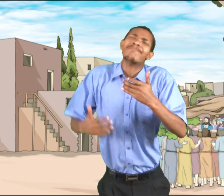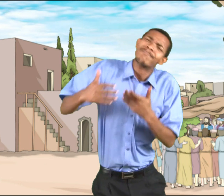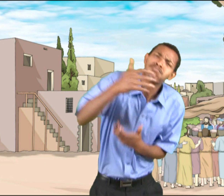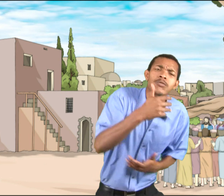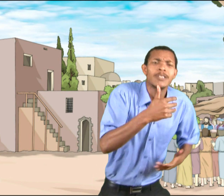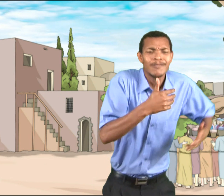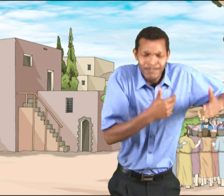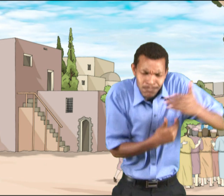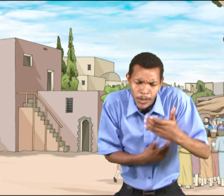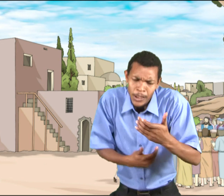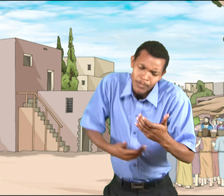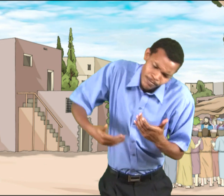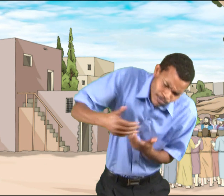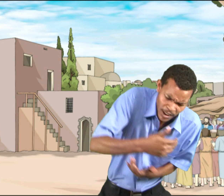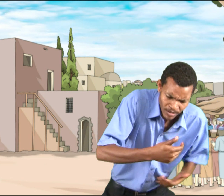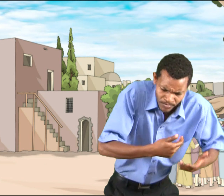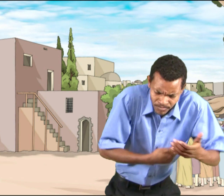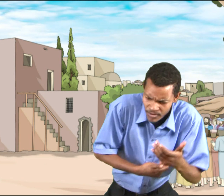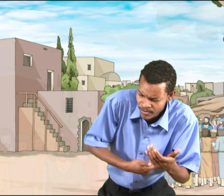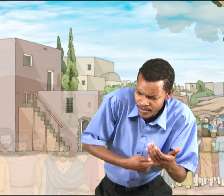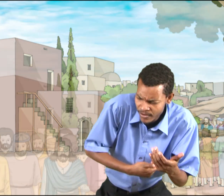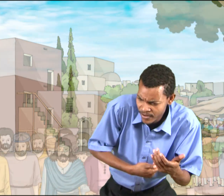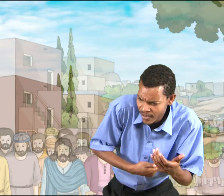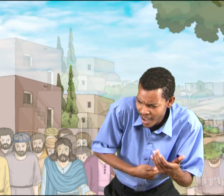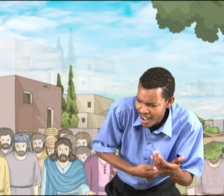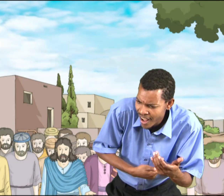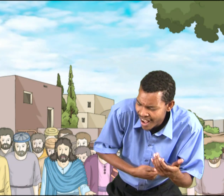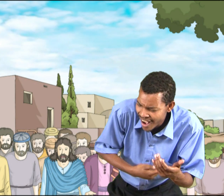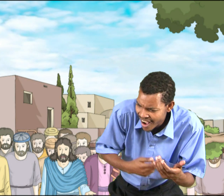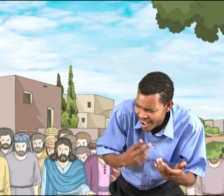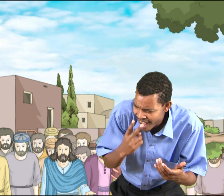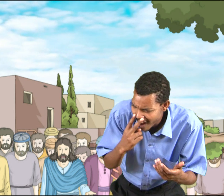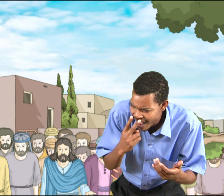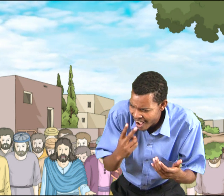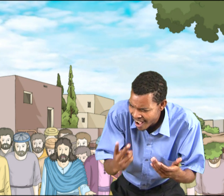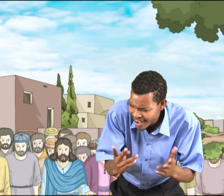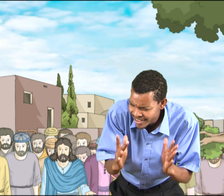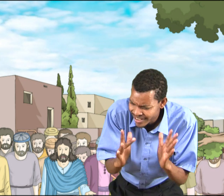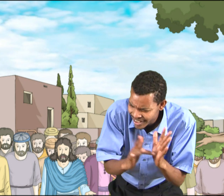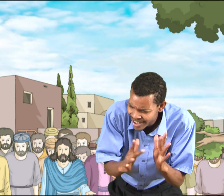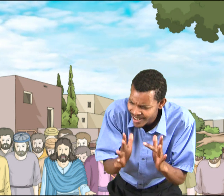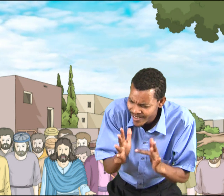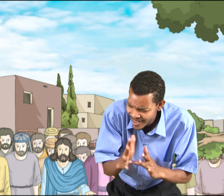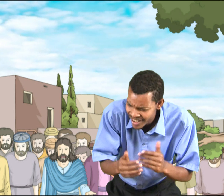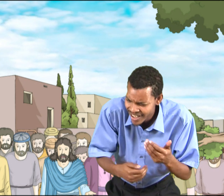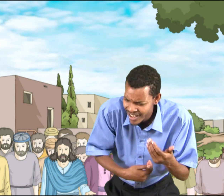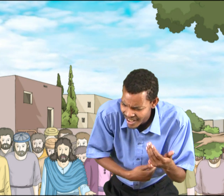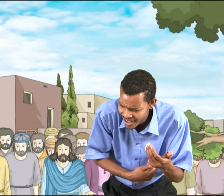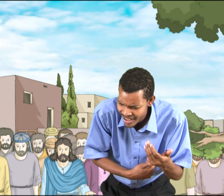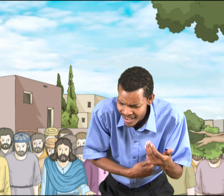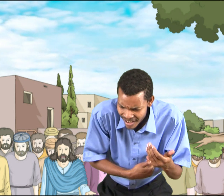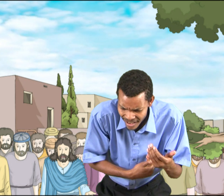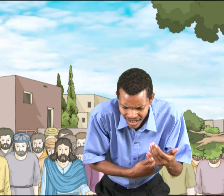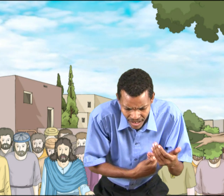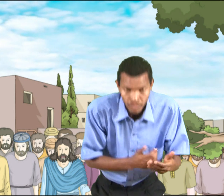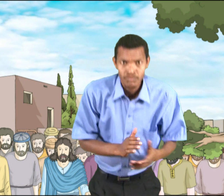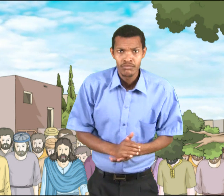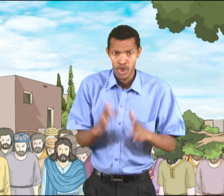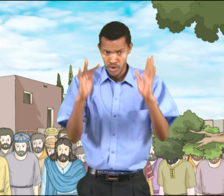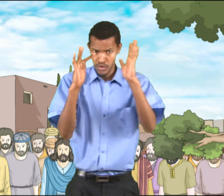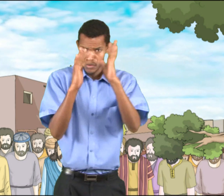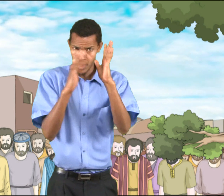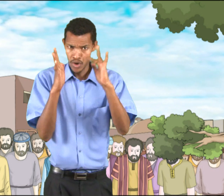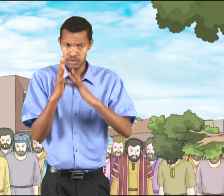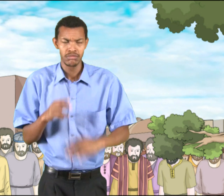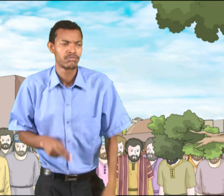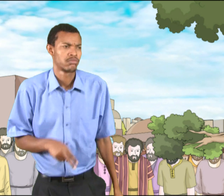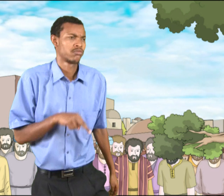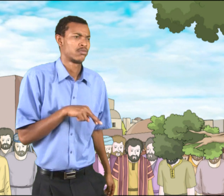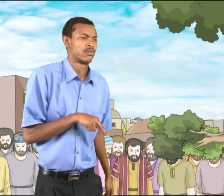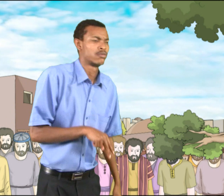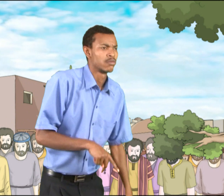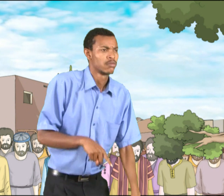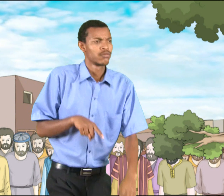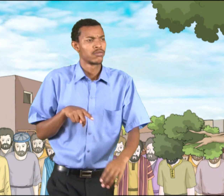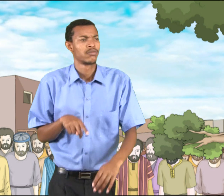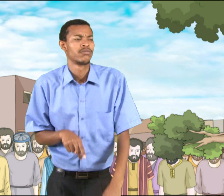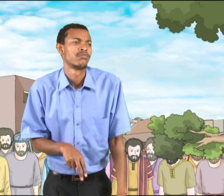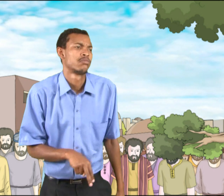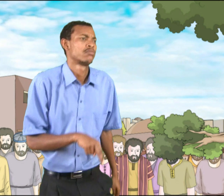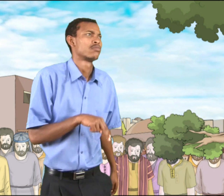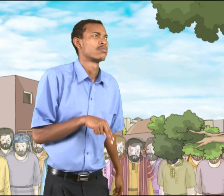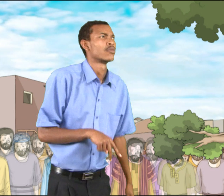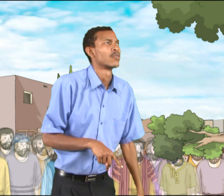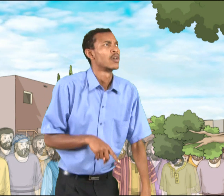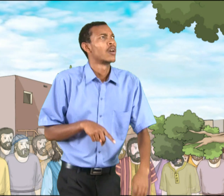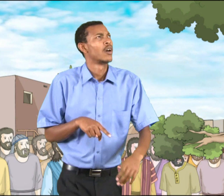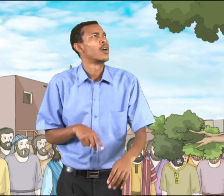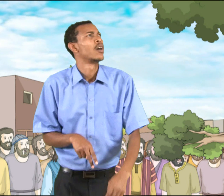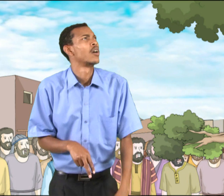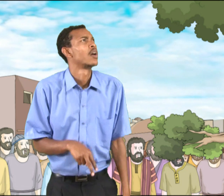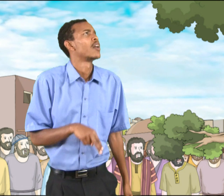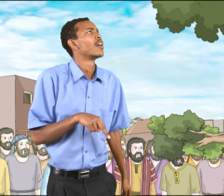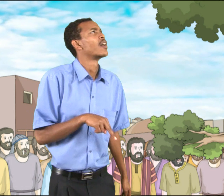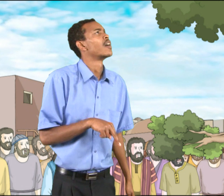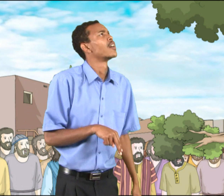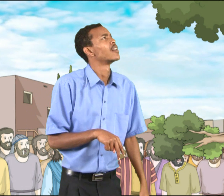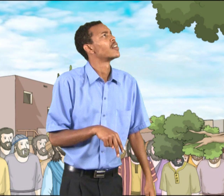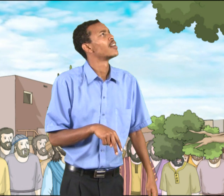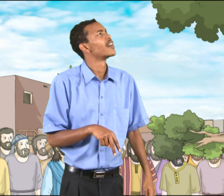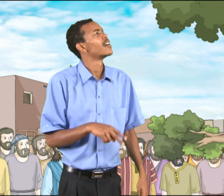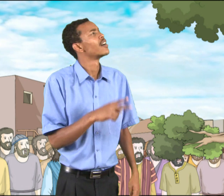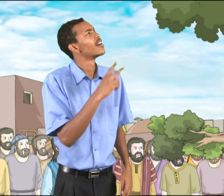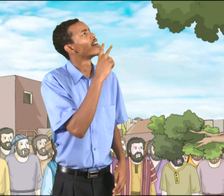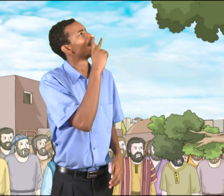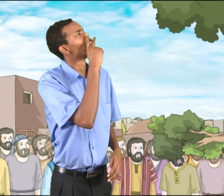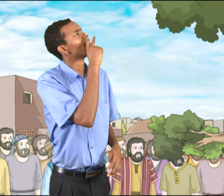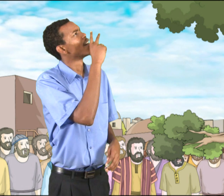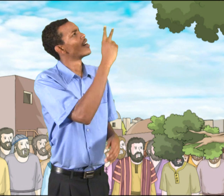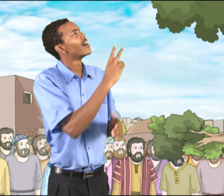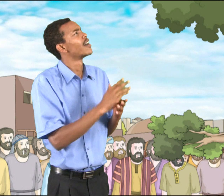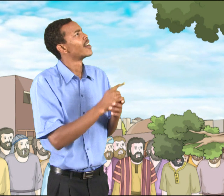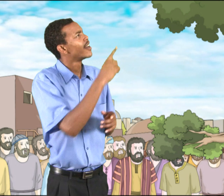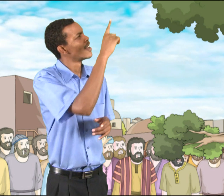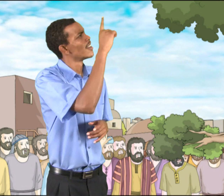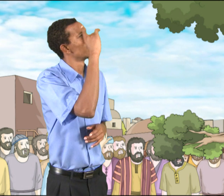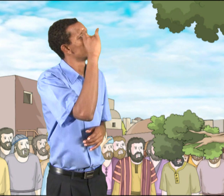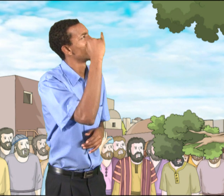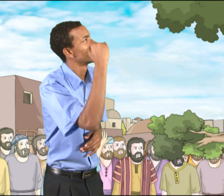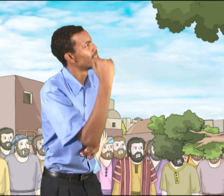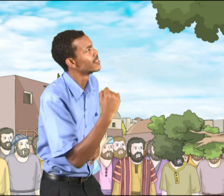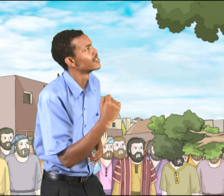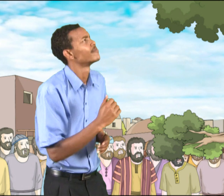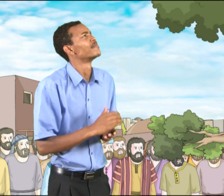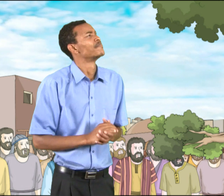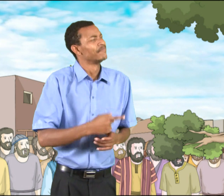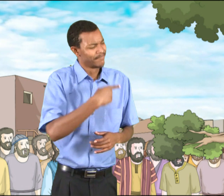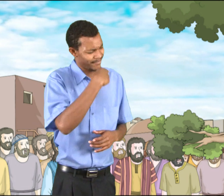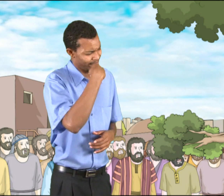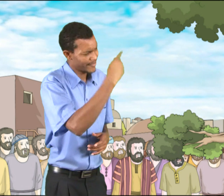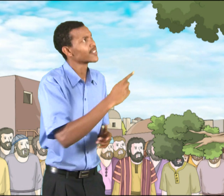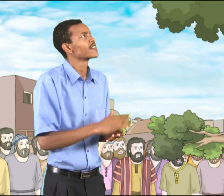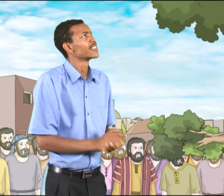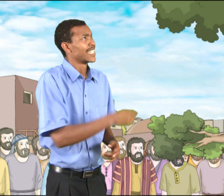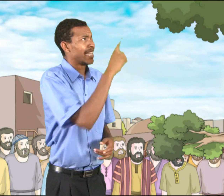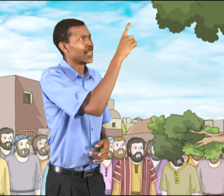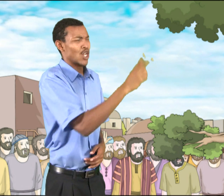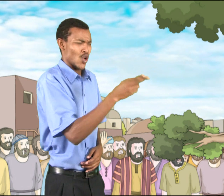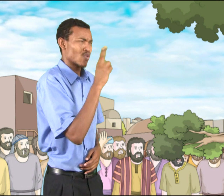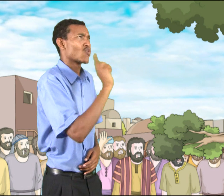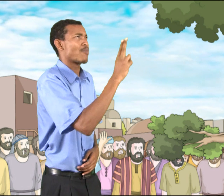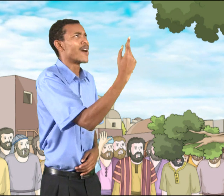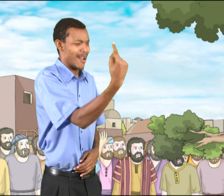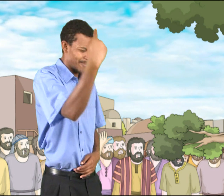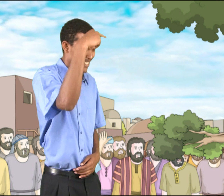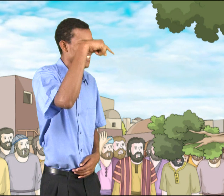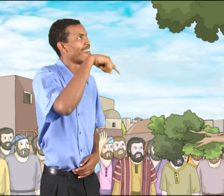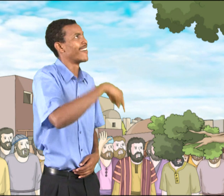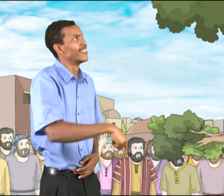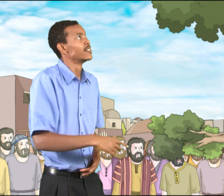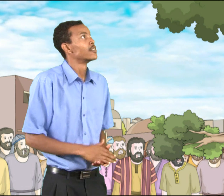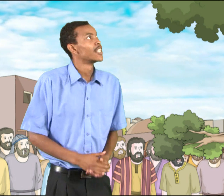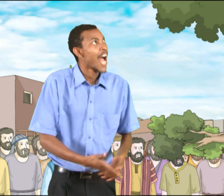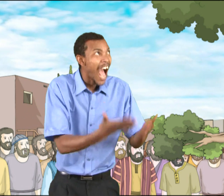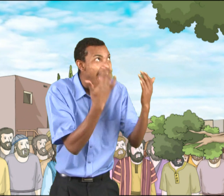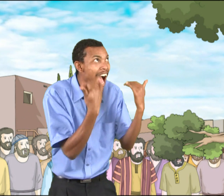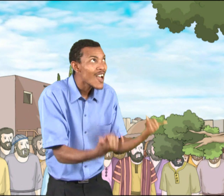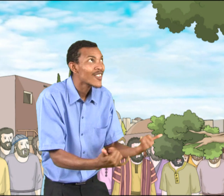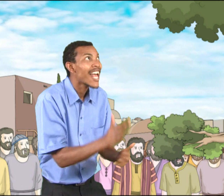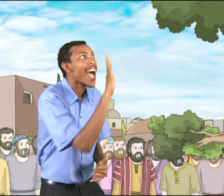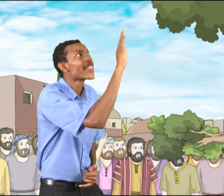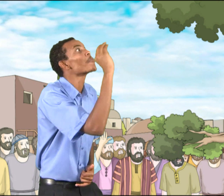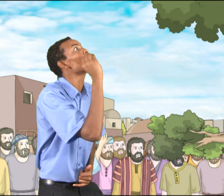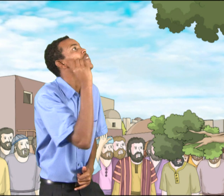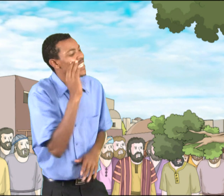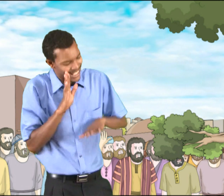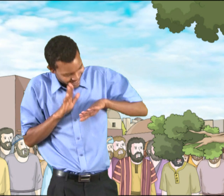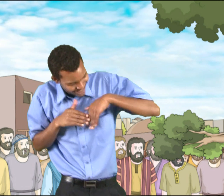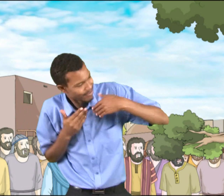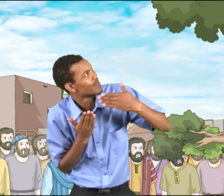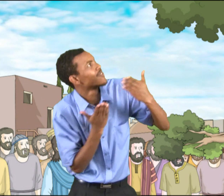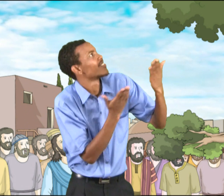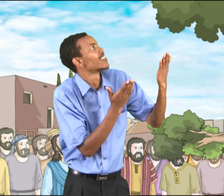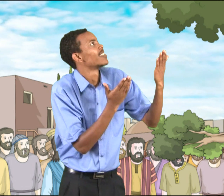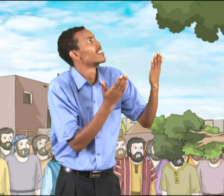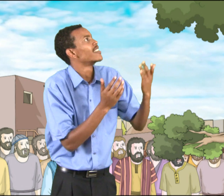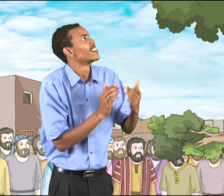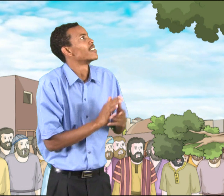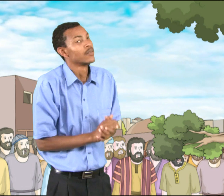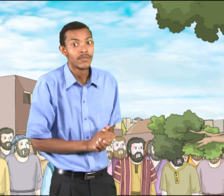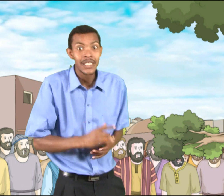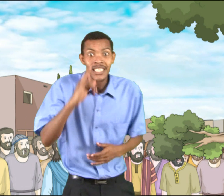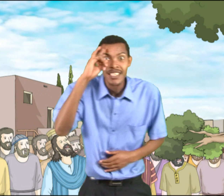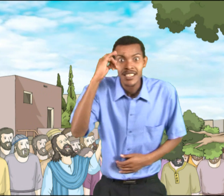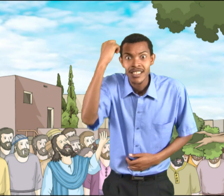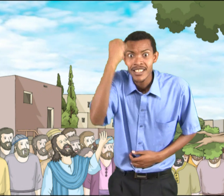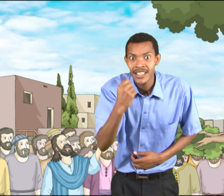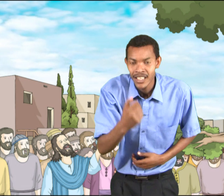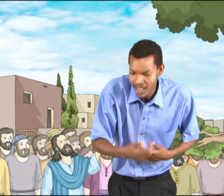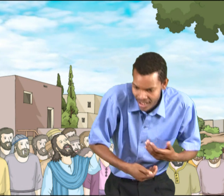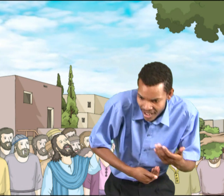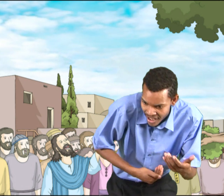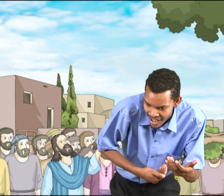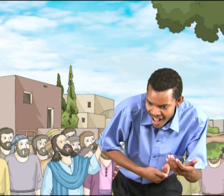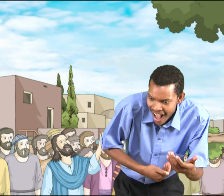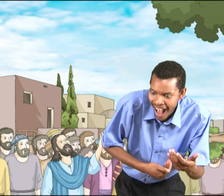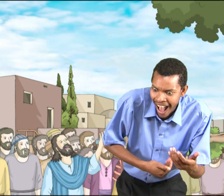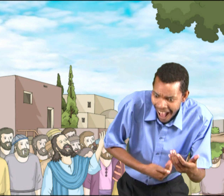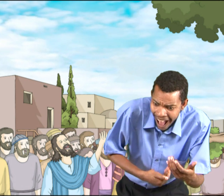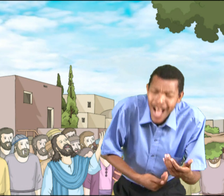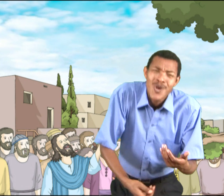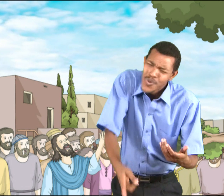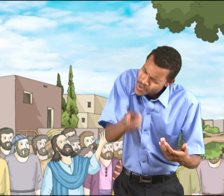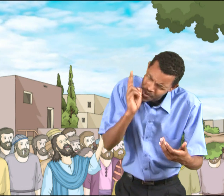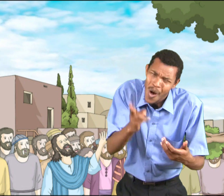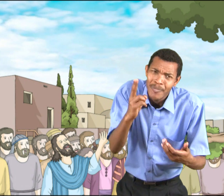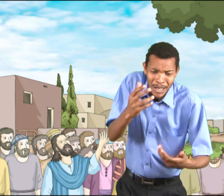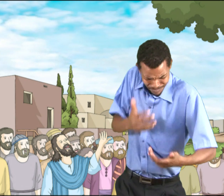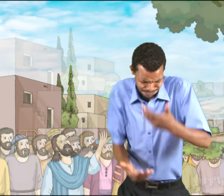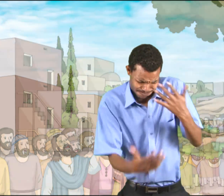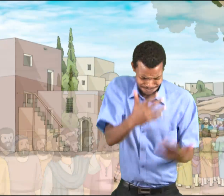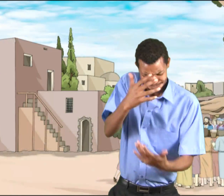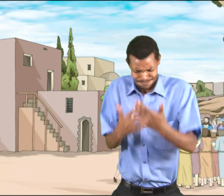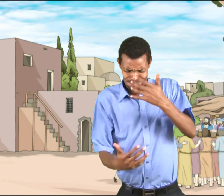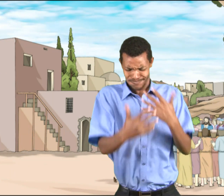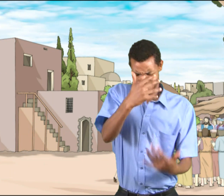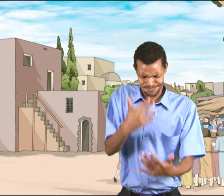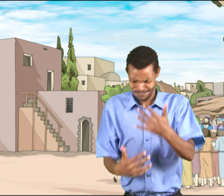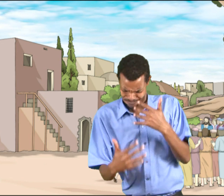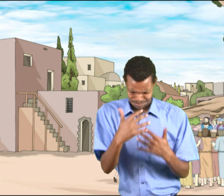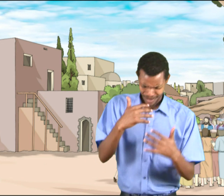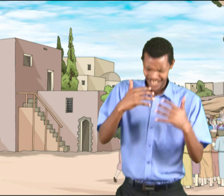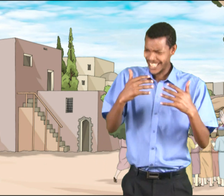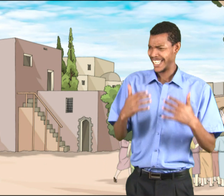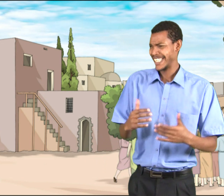When Jesus came to that place, He looked up and said, “Zacchaeus, hurry down, for I must stay at your house today.”